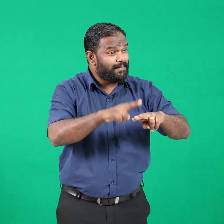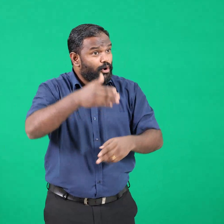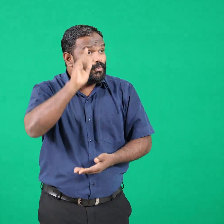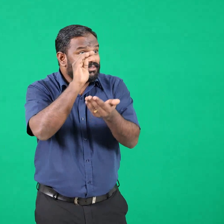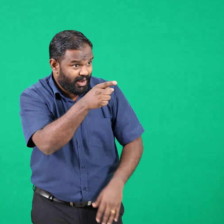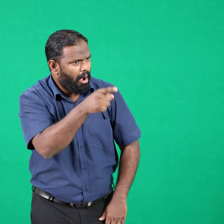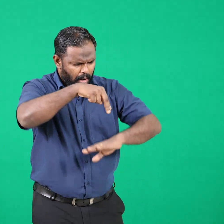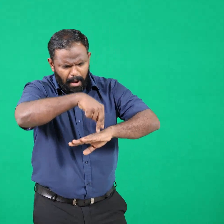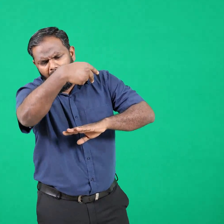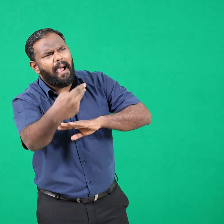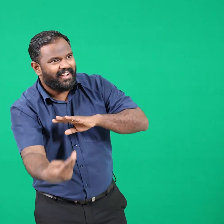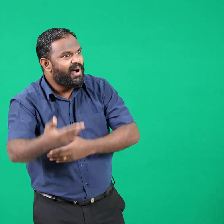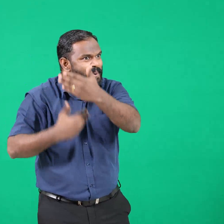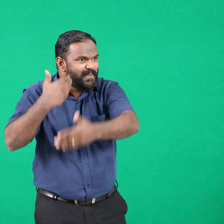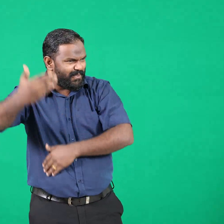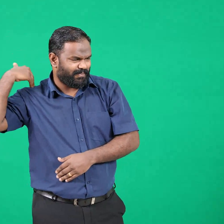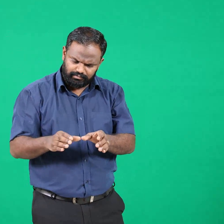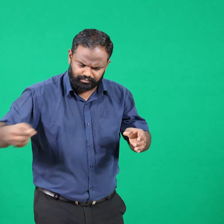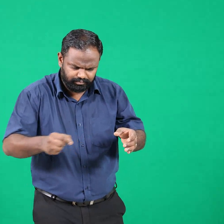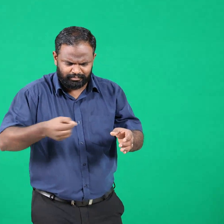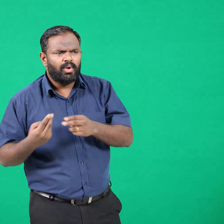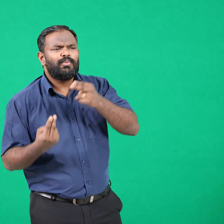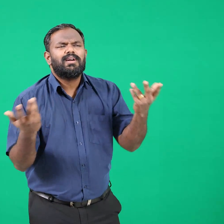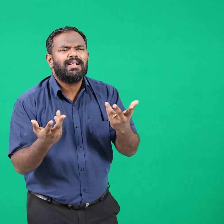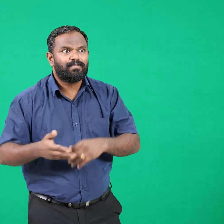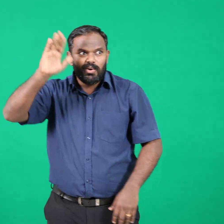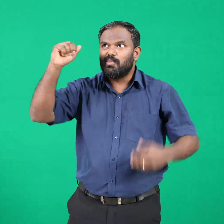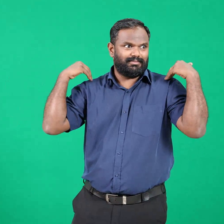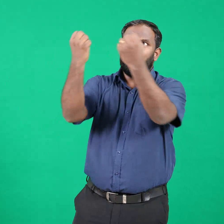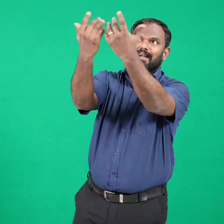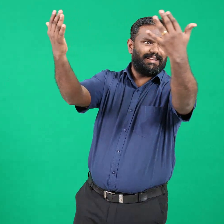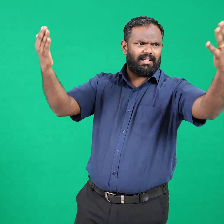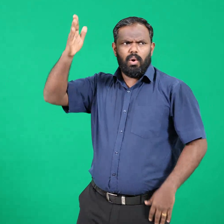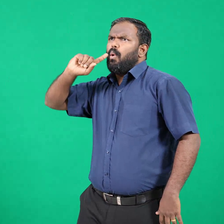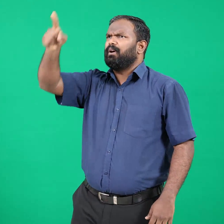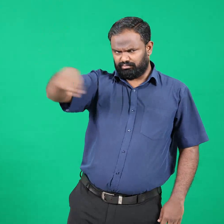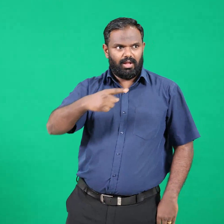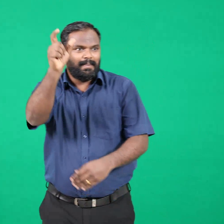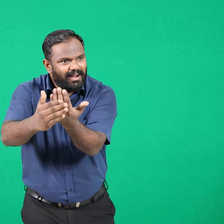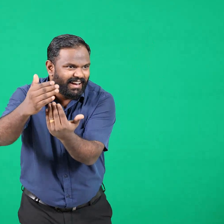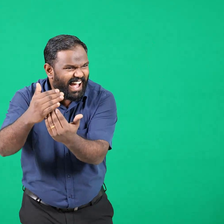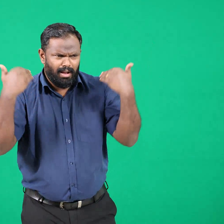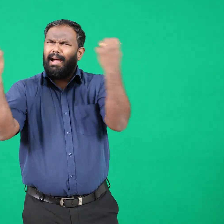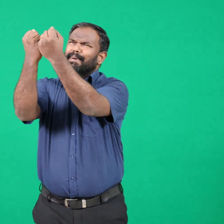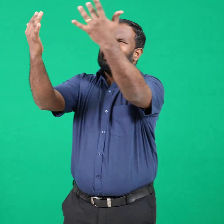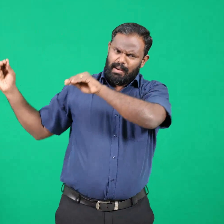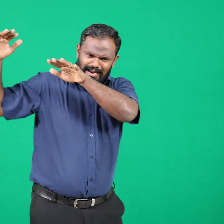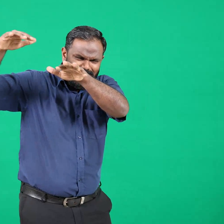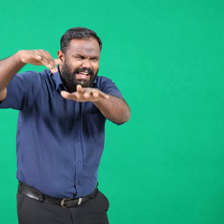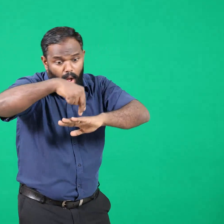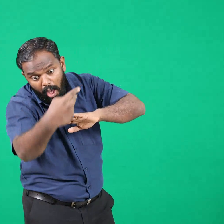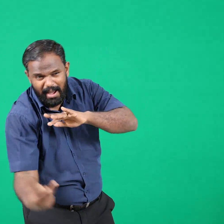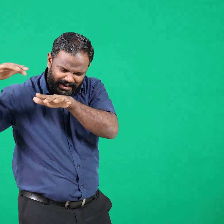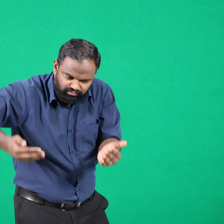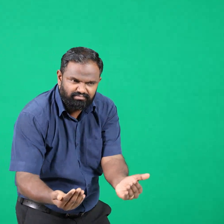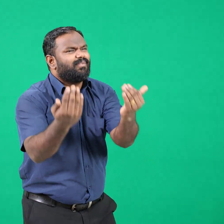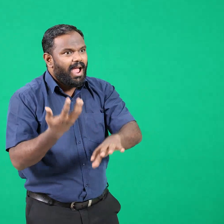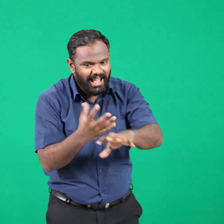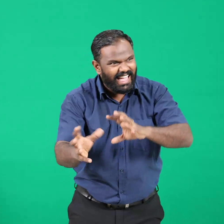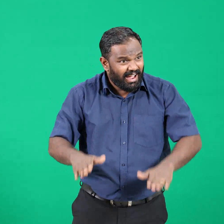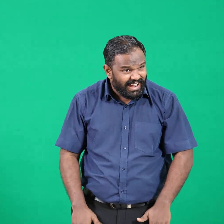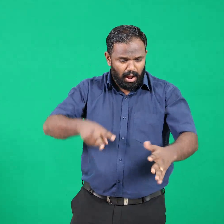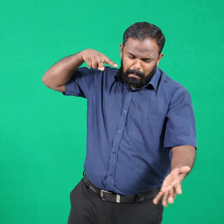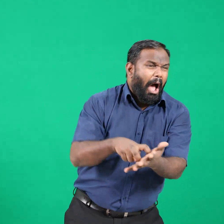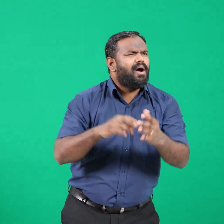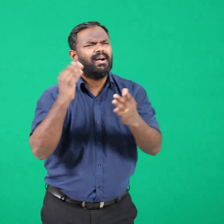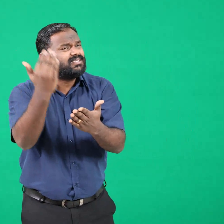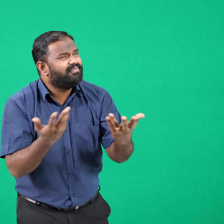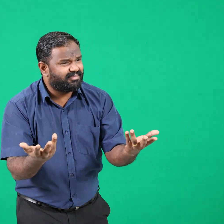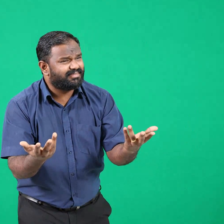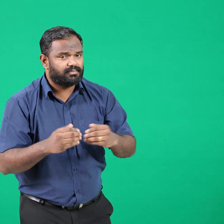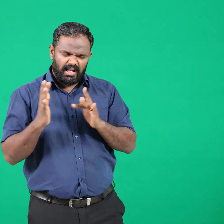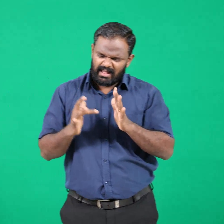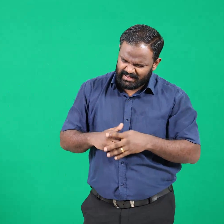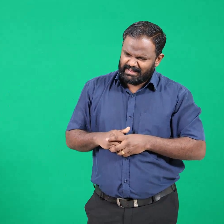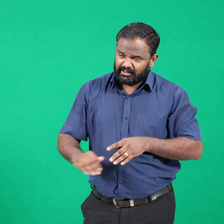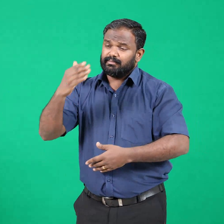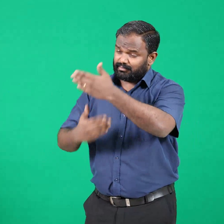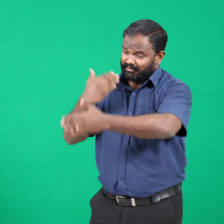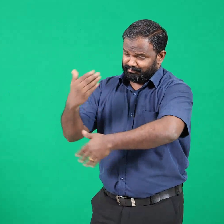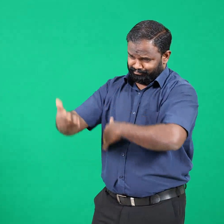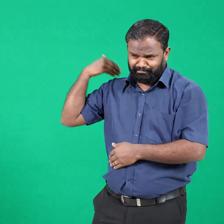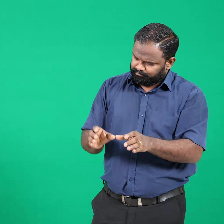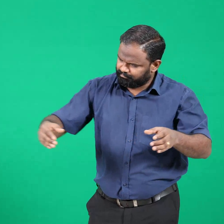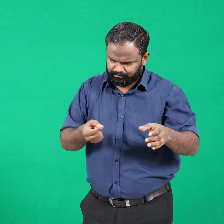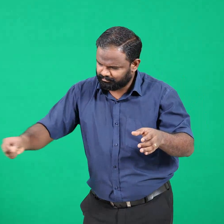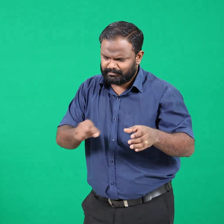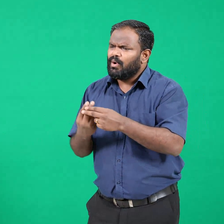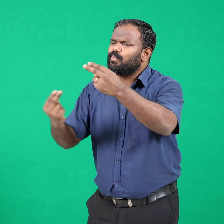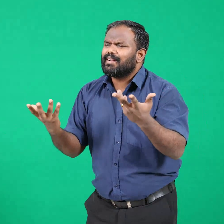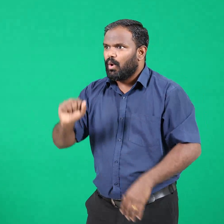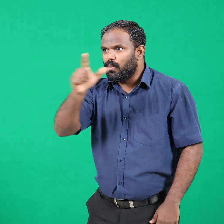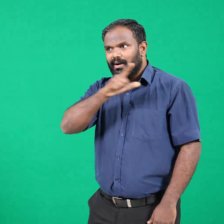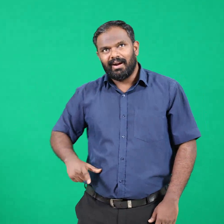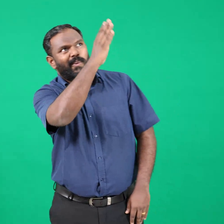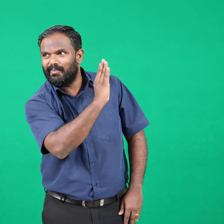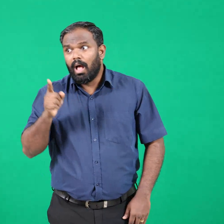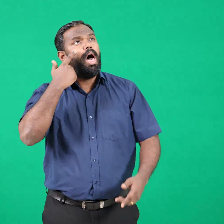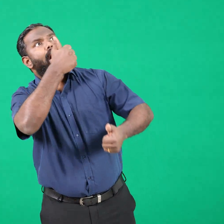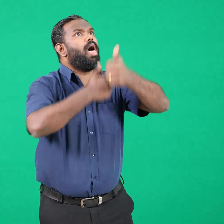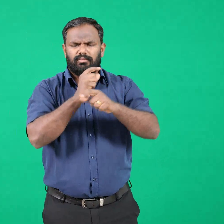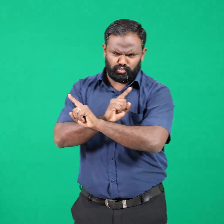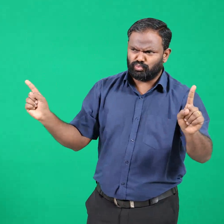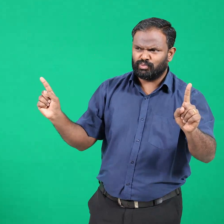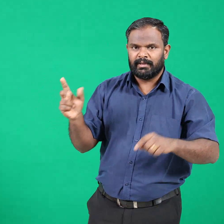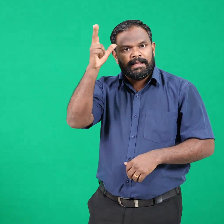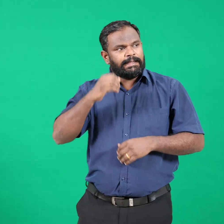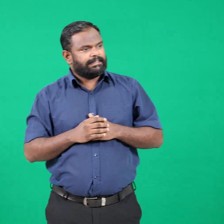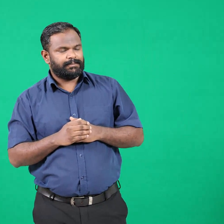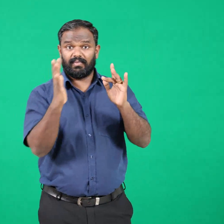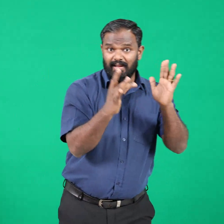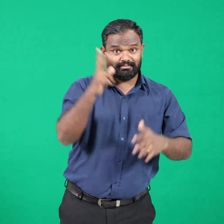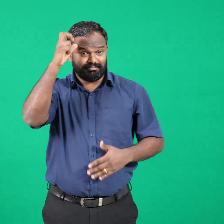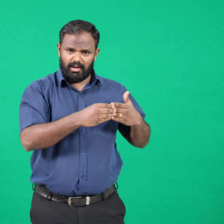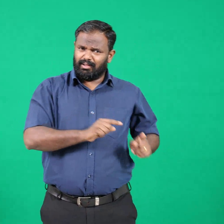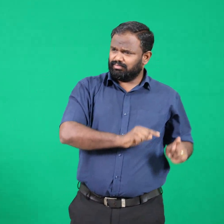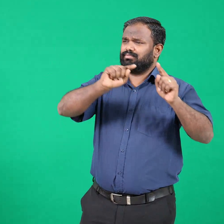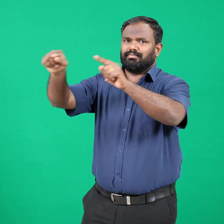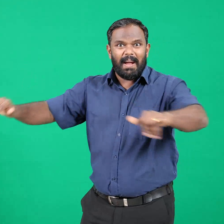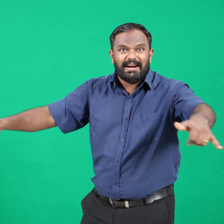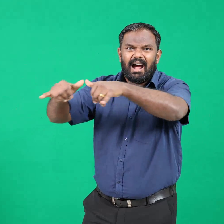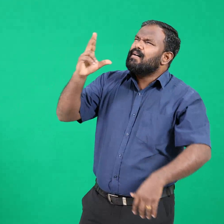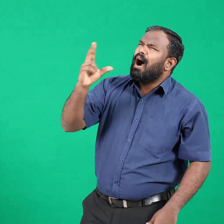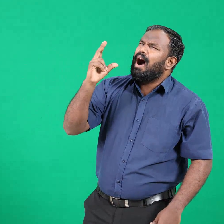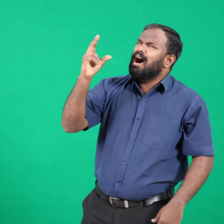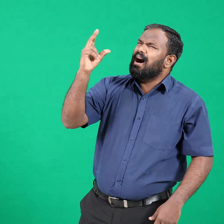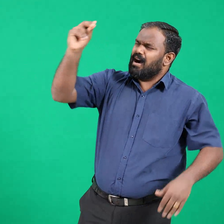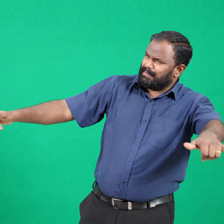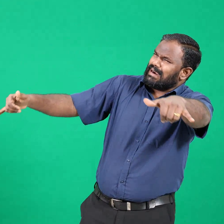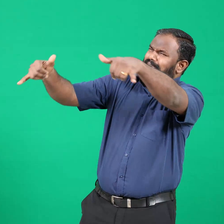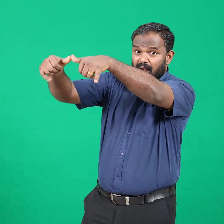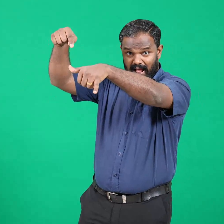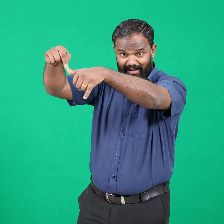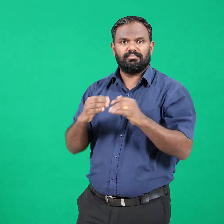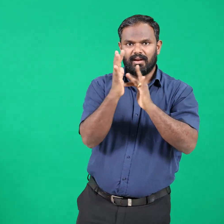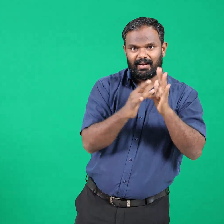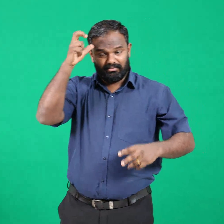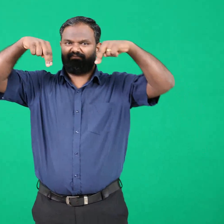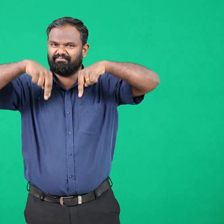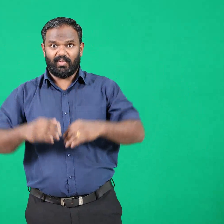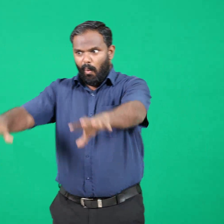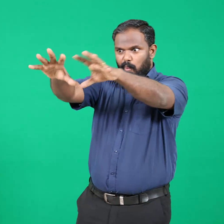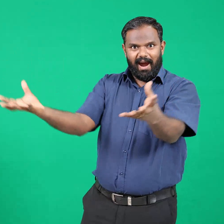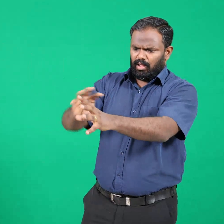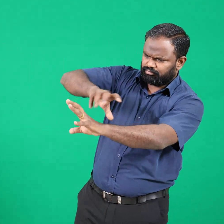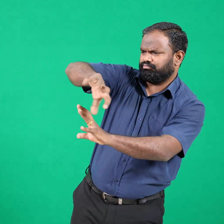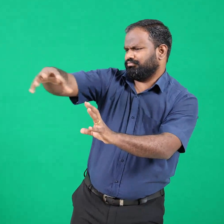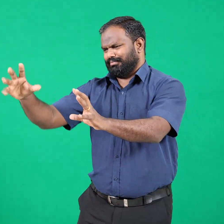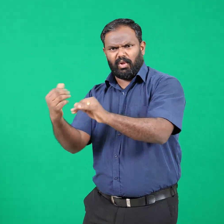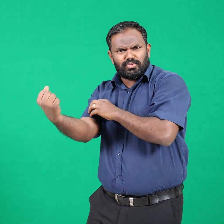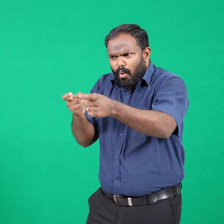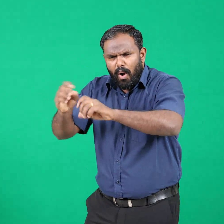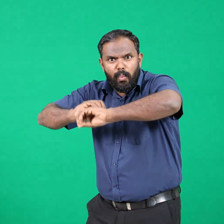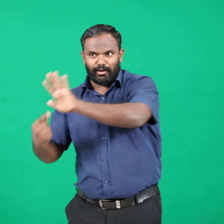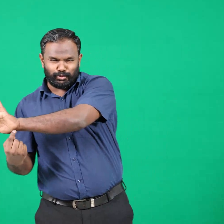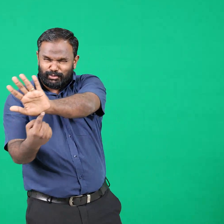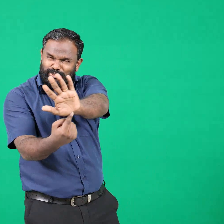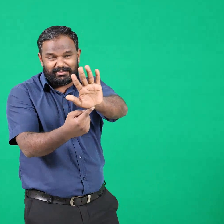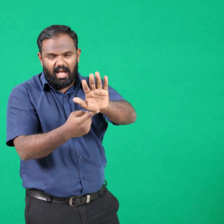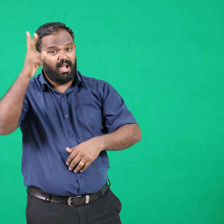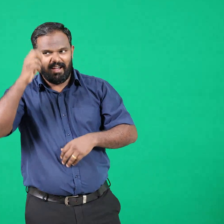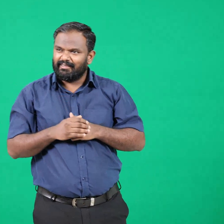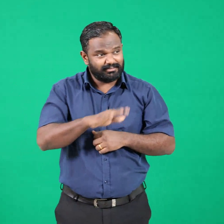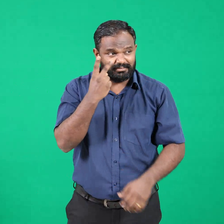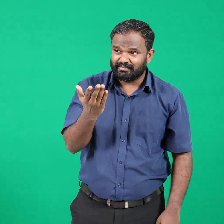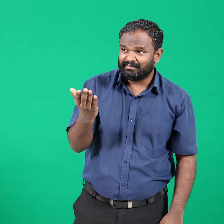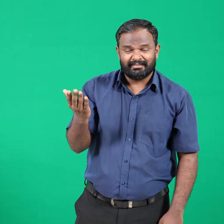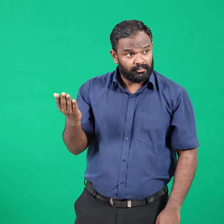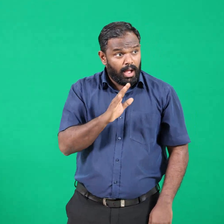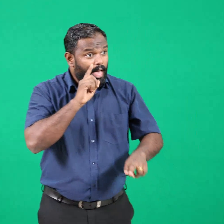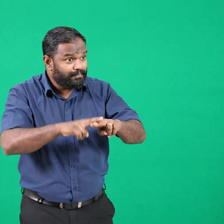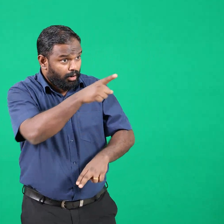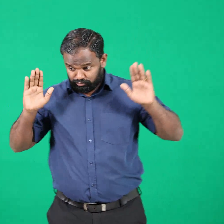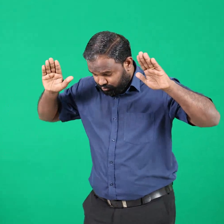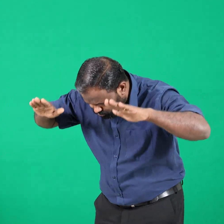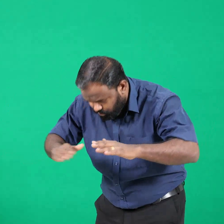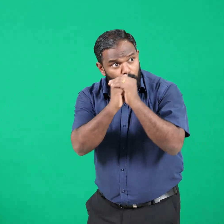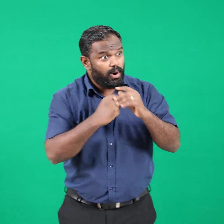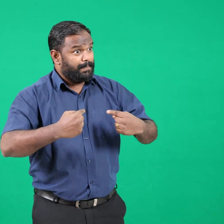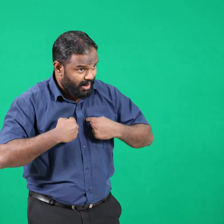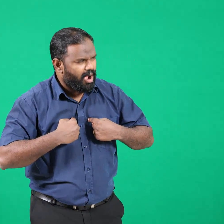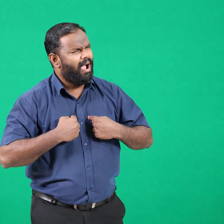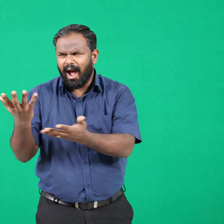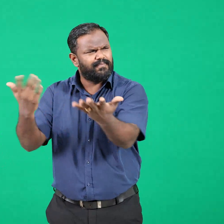For it is written: ' He will command His angels concerning You, and they will lift You up in their hands, so that You will not strike Your foot against a stone.'" Jesus replied, "It is also written: ' Do not put the Lord your God to the test.'" Again, the devil took Him to a very high mountain and showed Him all the kingdoms of the world and their glory.